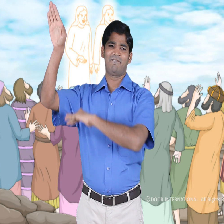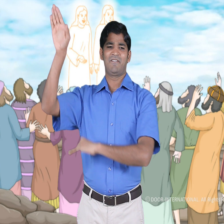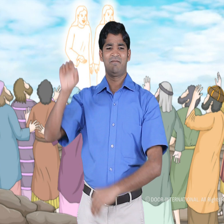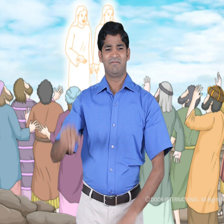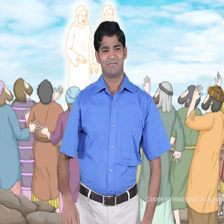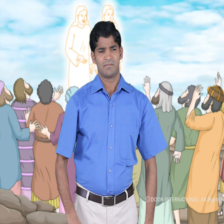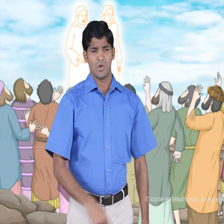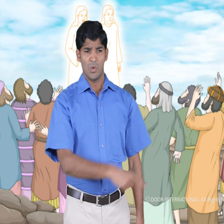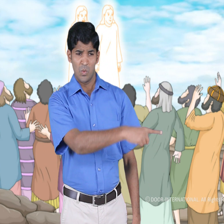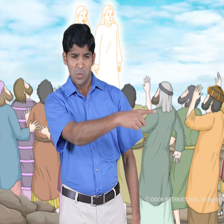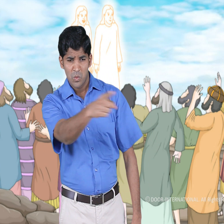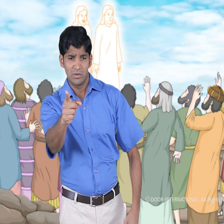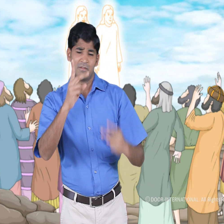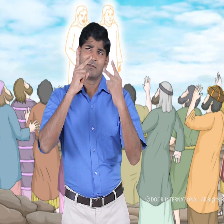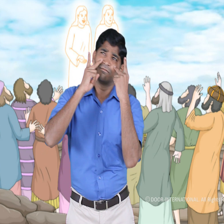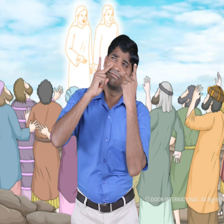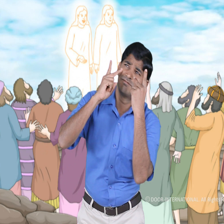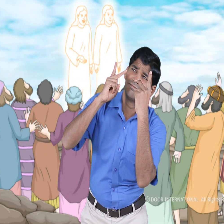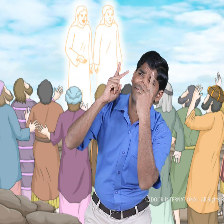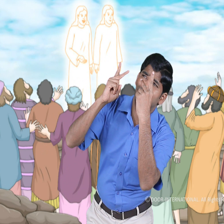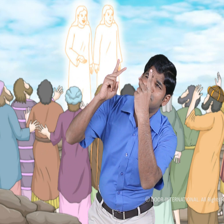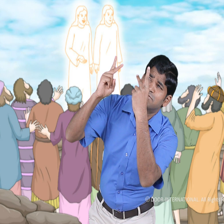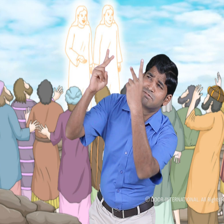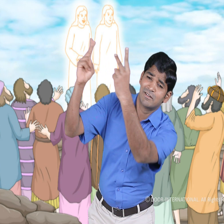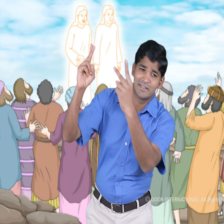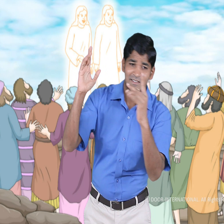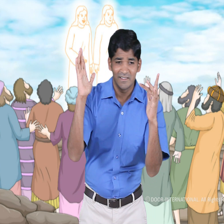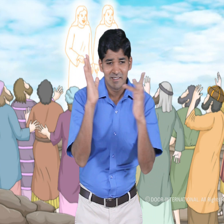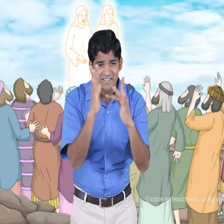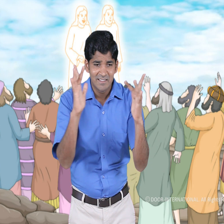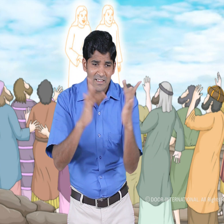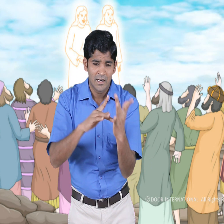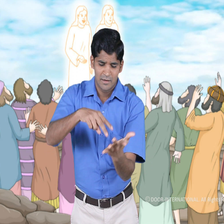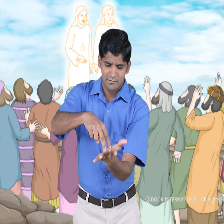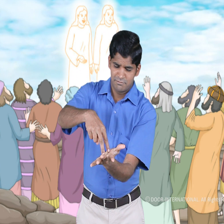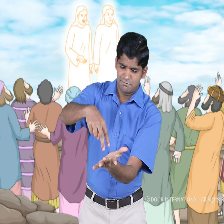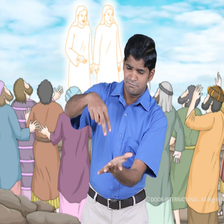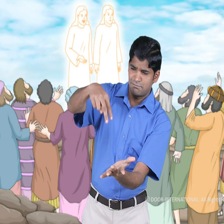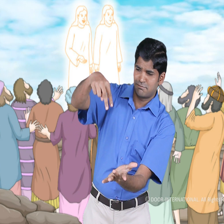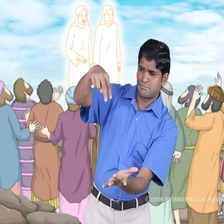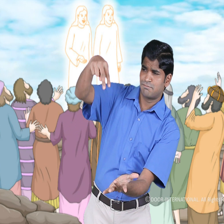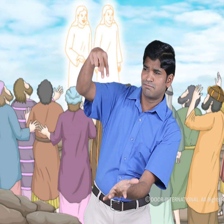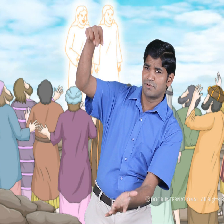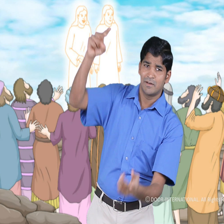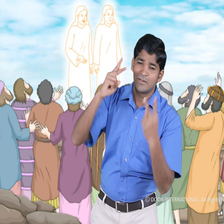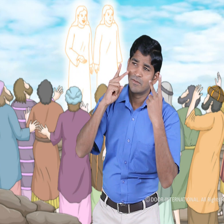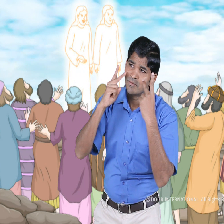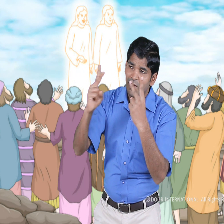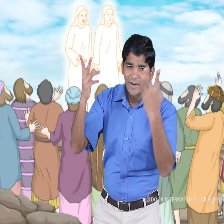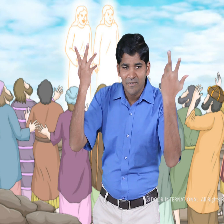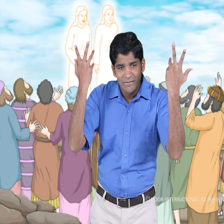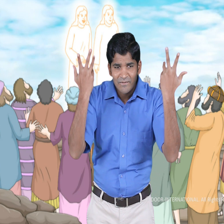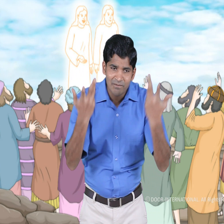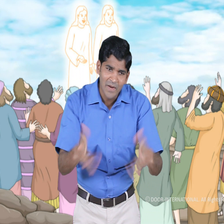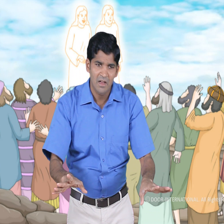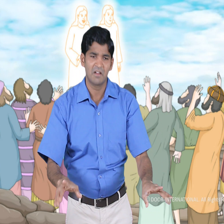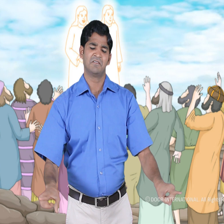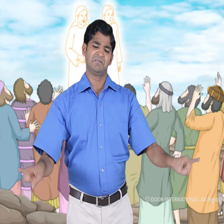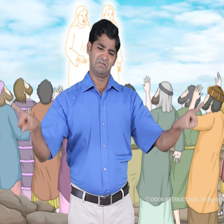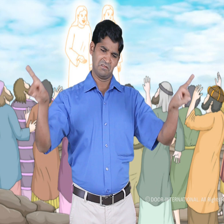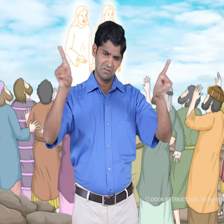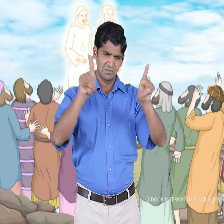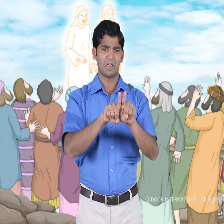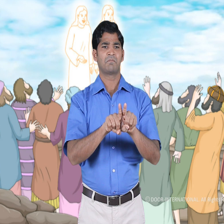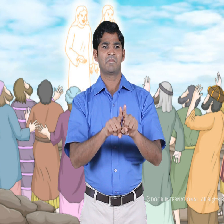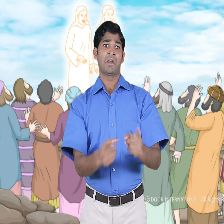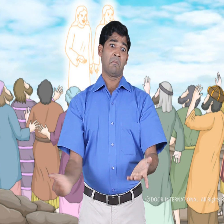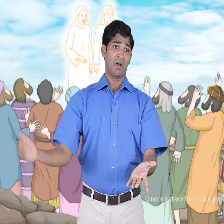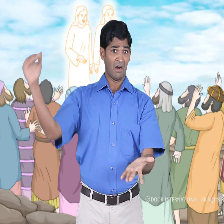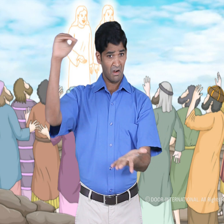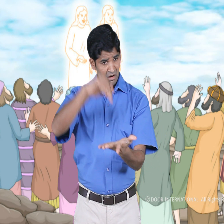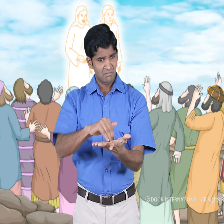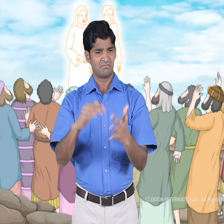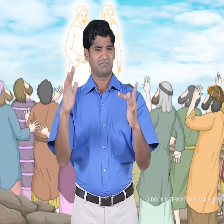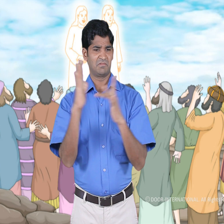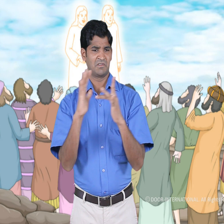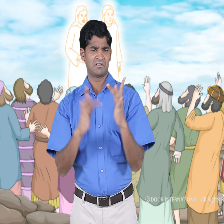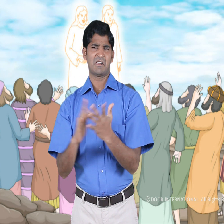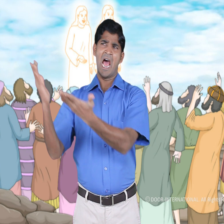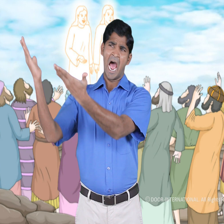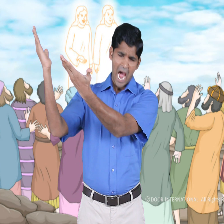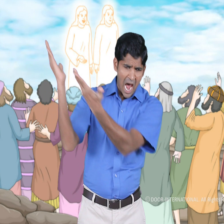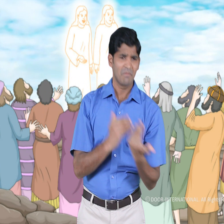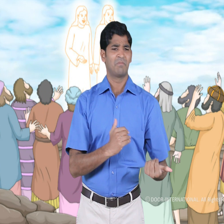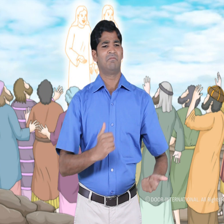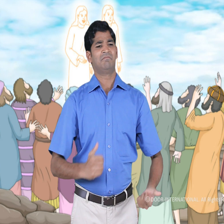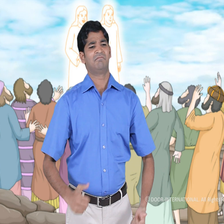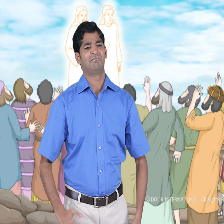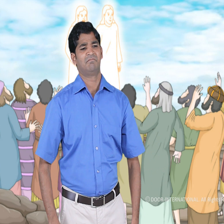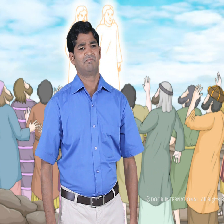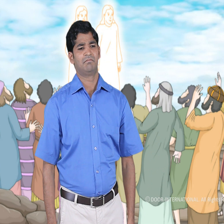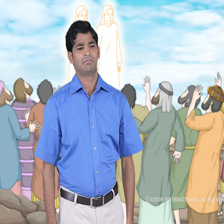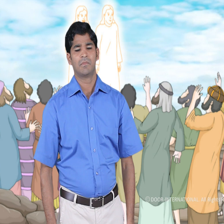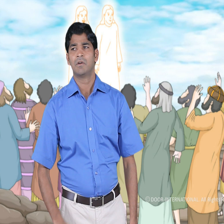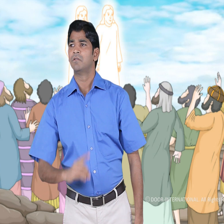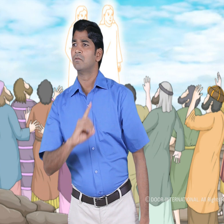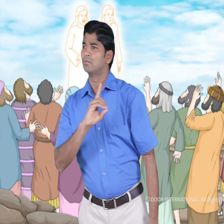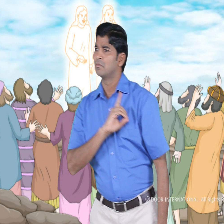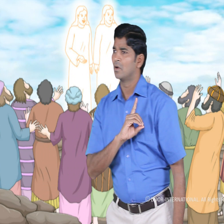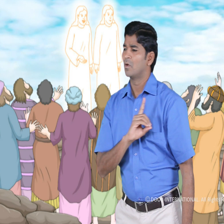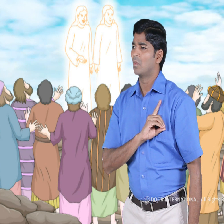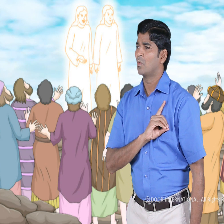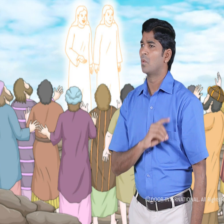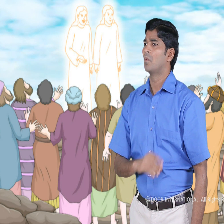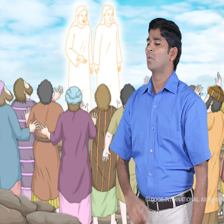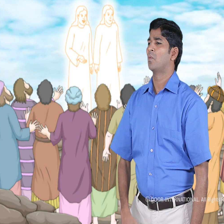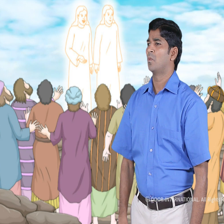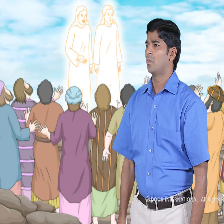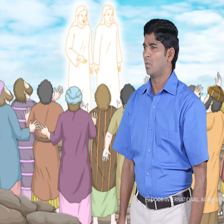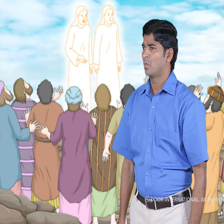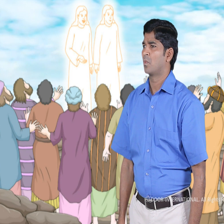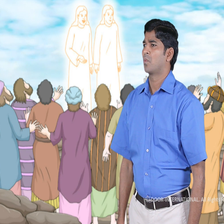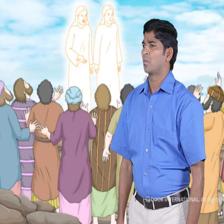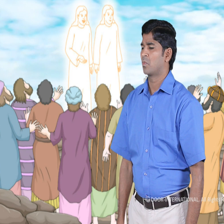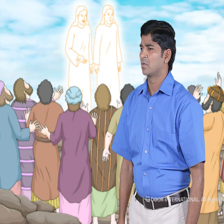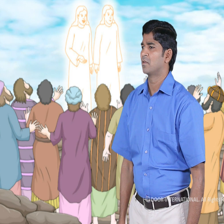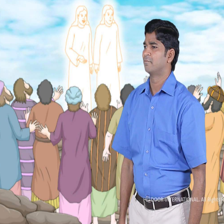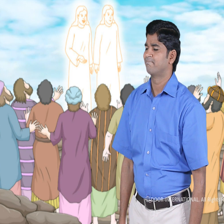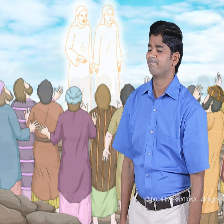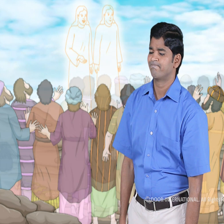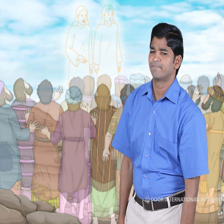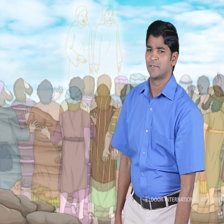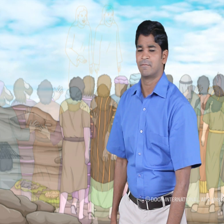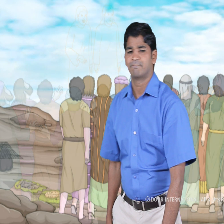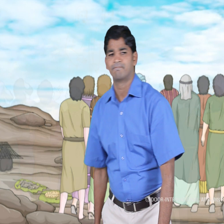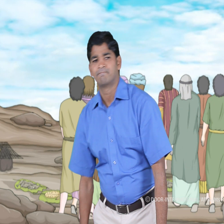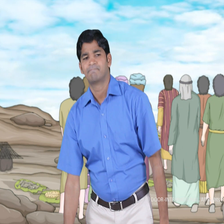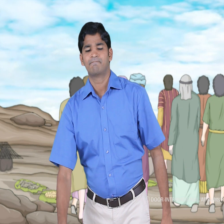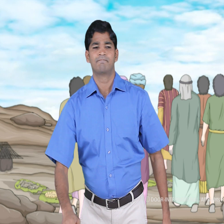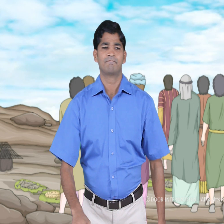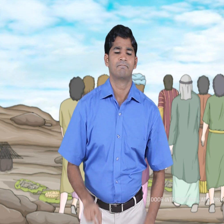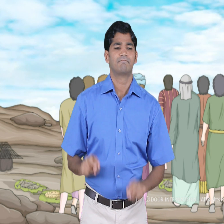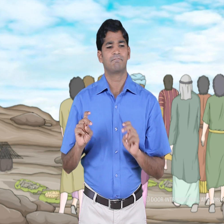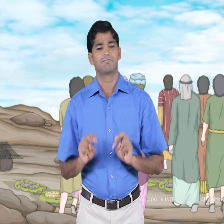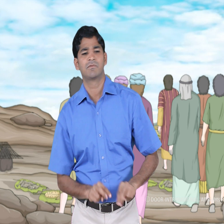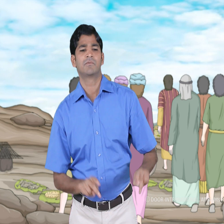This same Jesus, who has been taken from you into heaven, will come back in the same way you have seen Him go into heaven.”